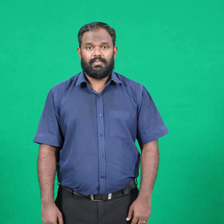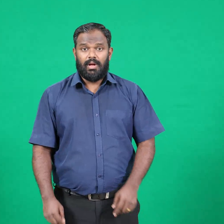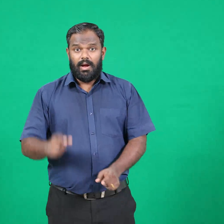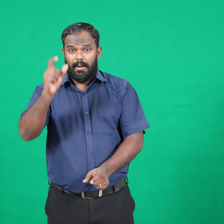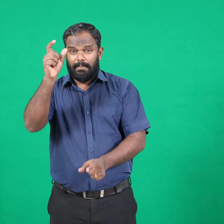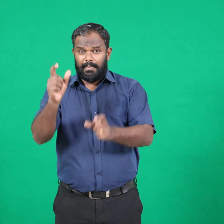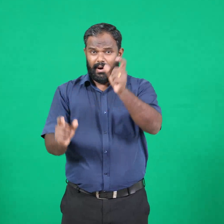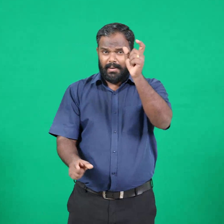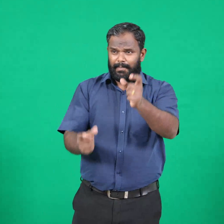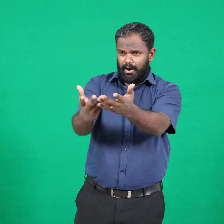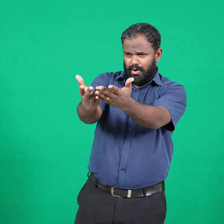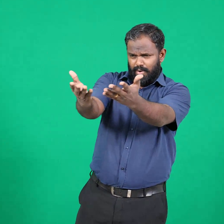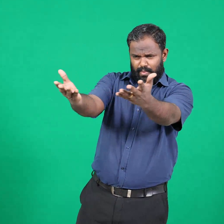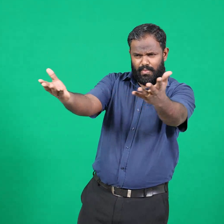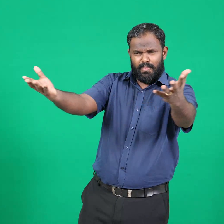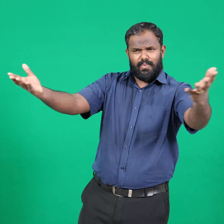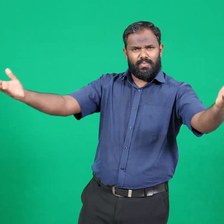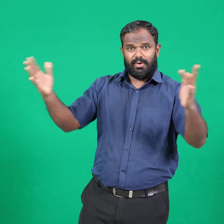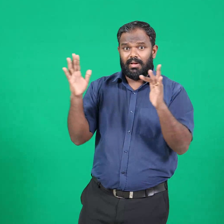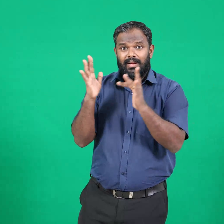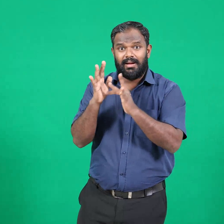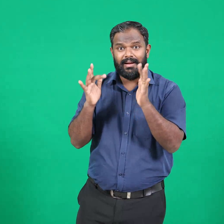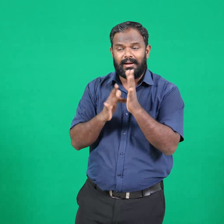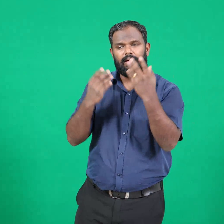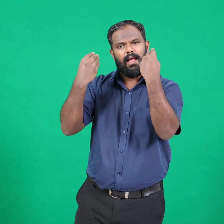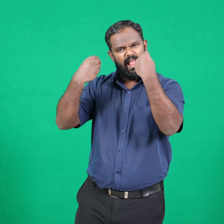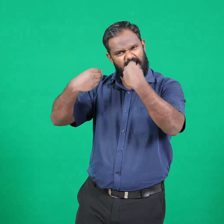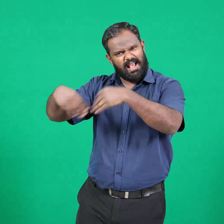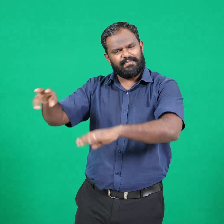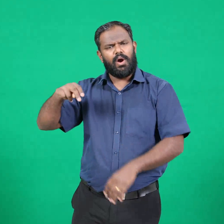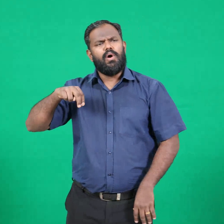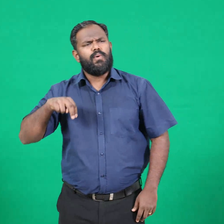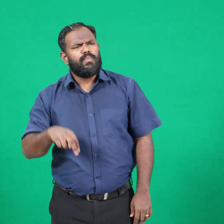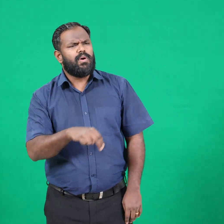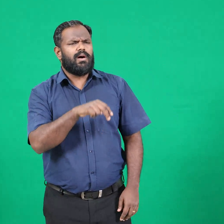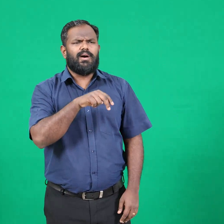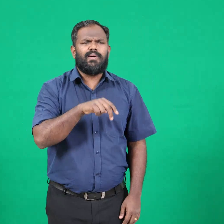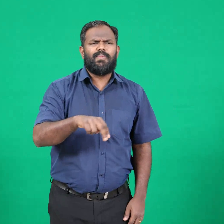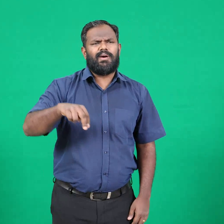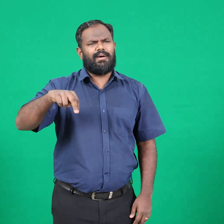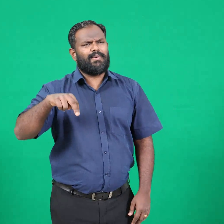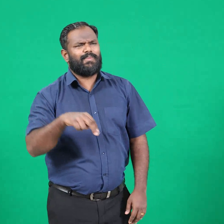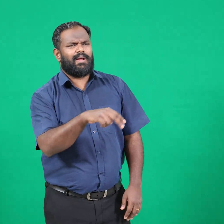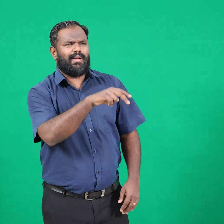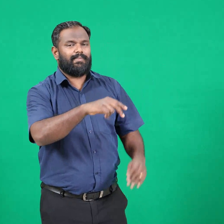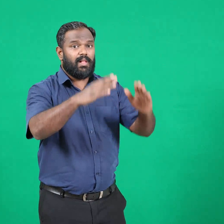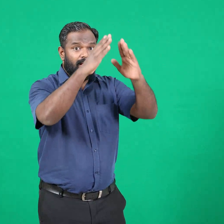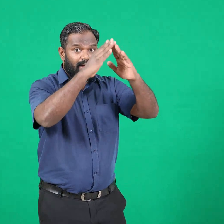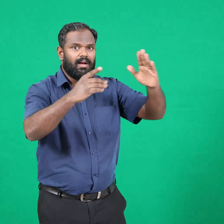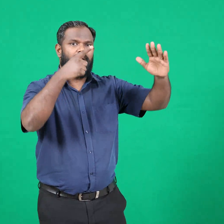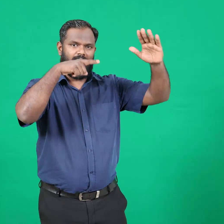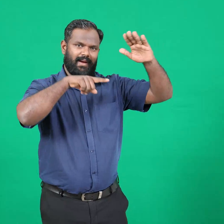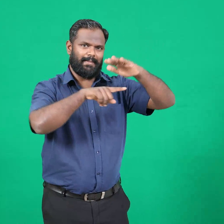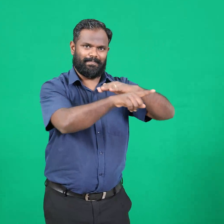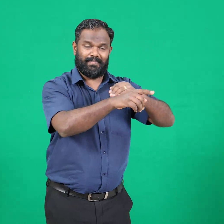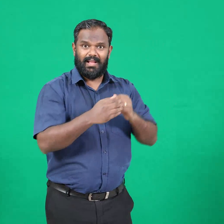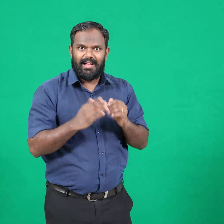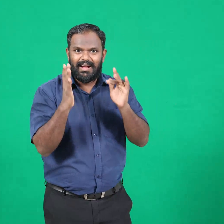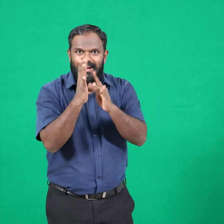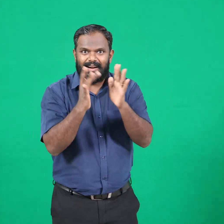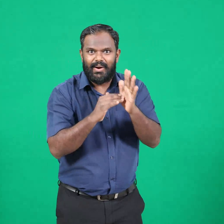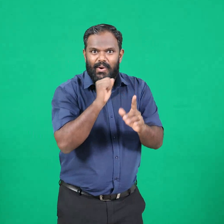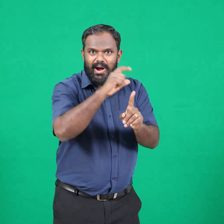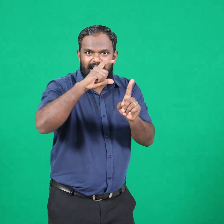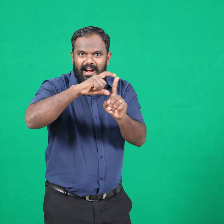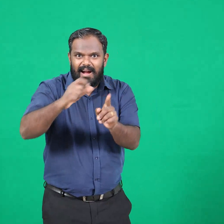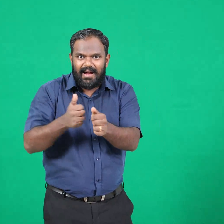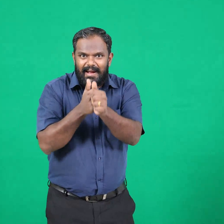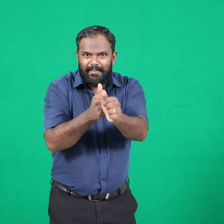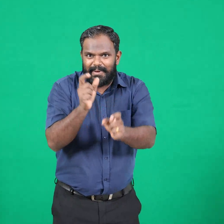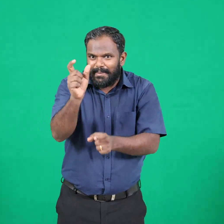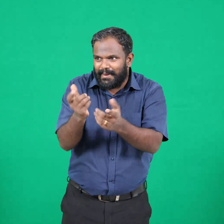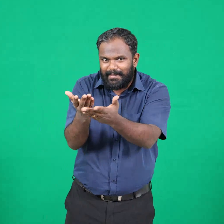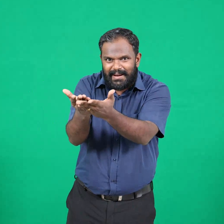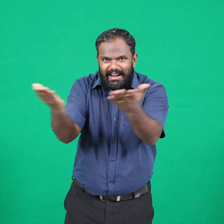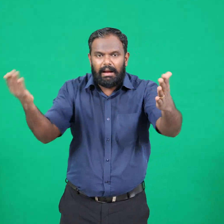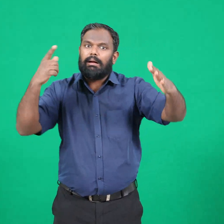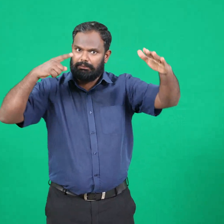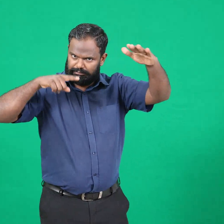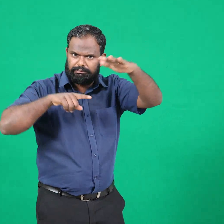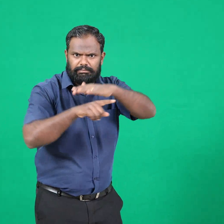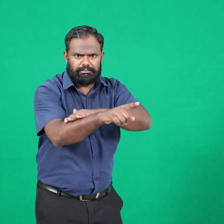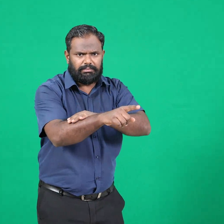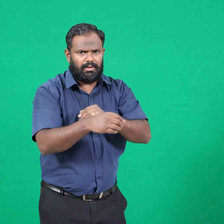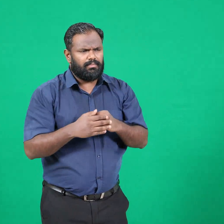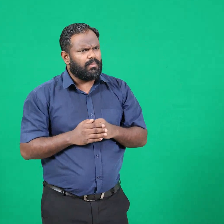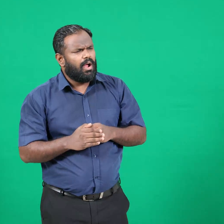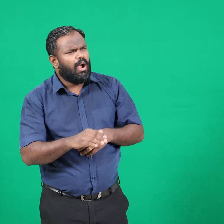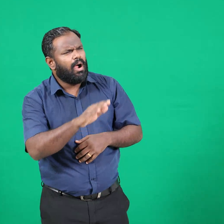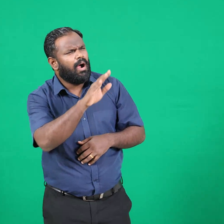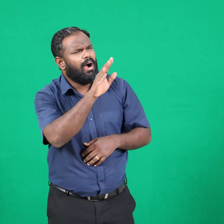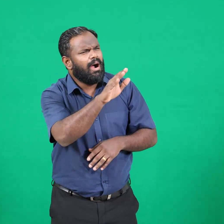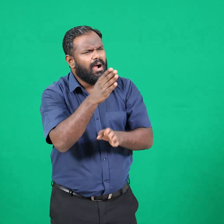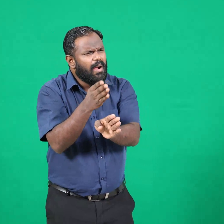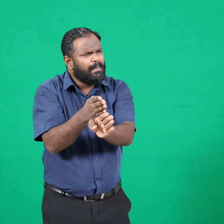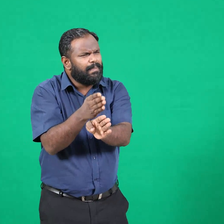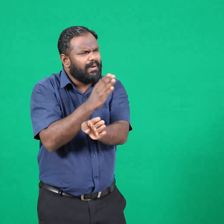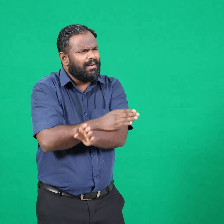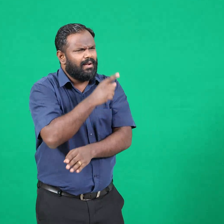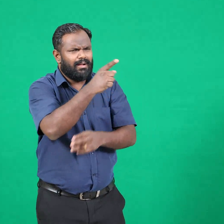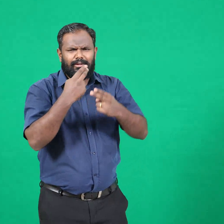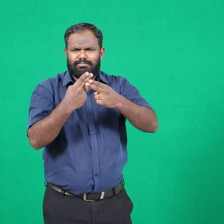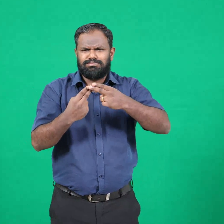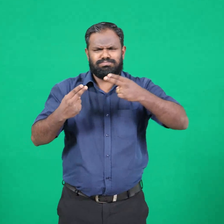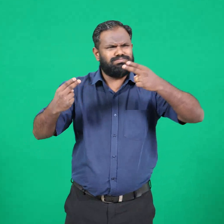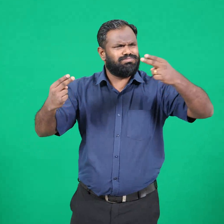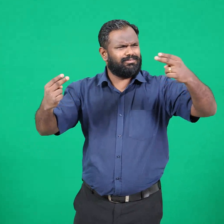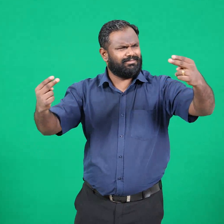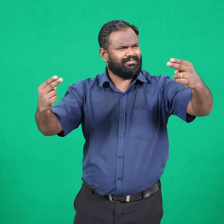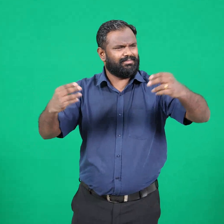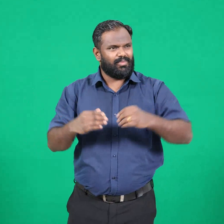Then Jesus dismissed the crowds and went into the house.